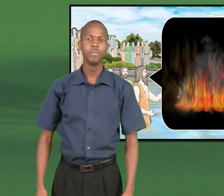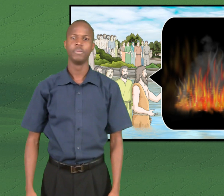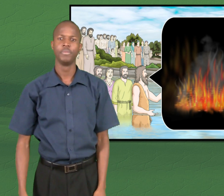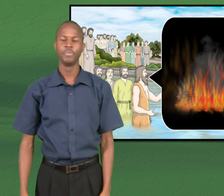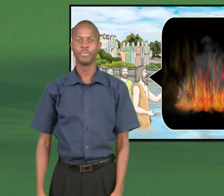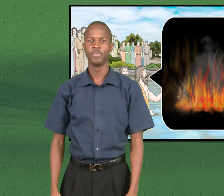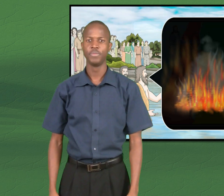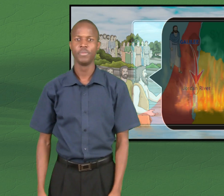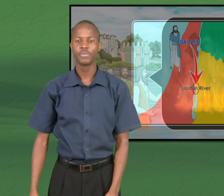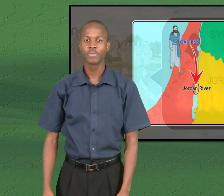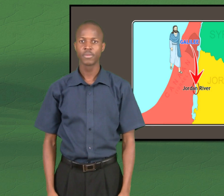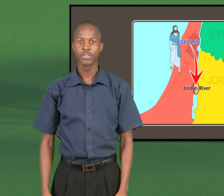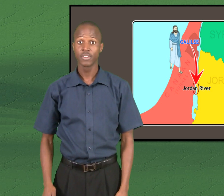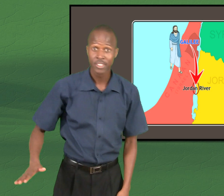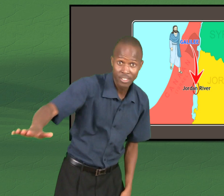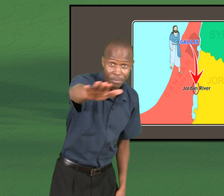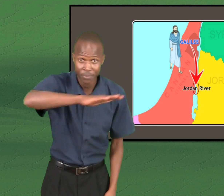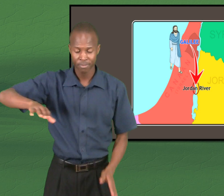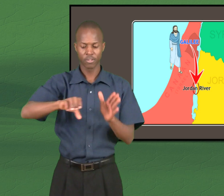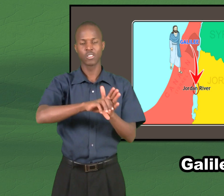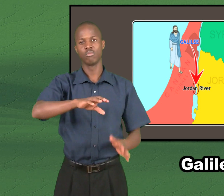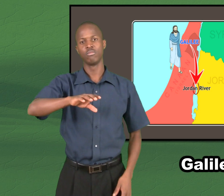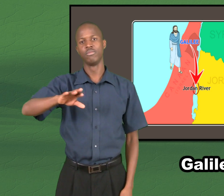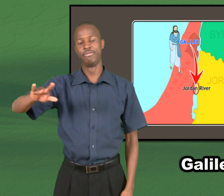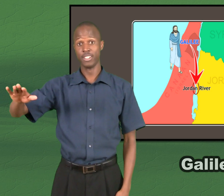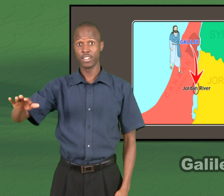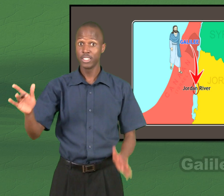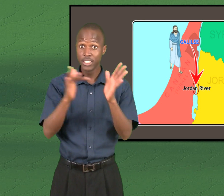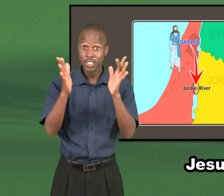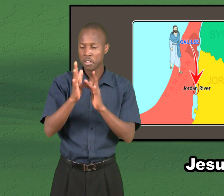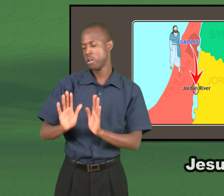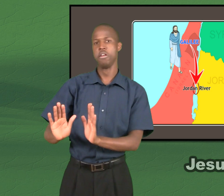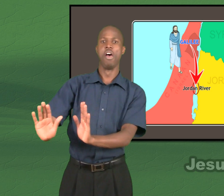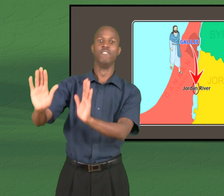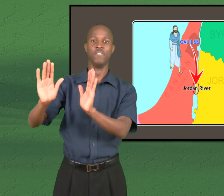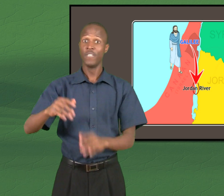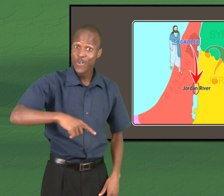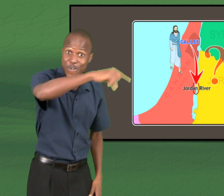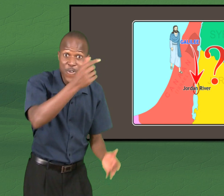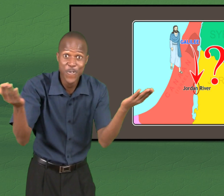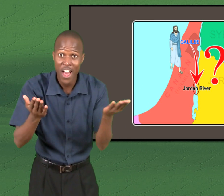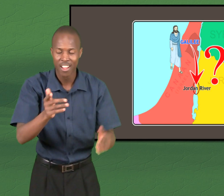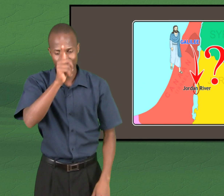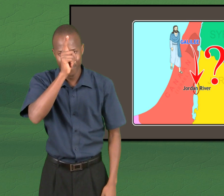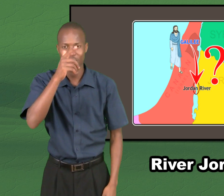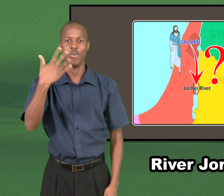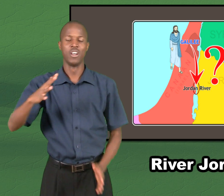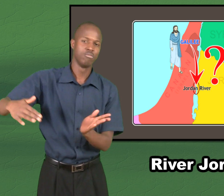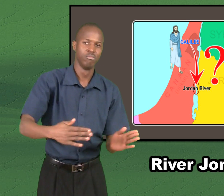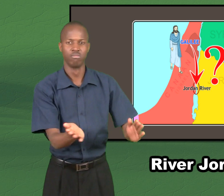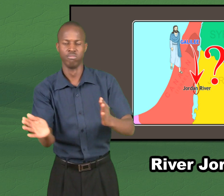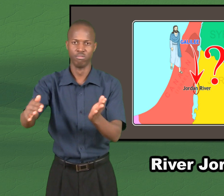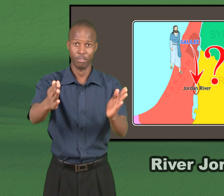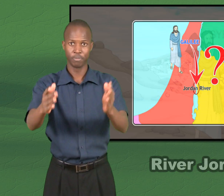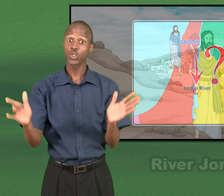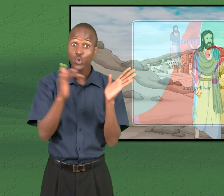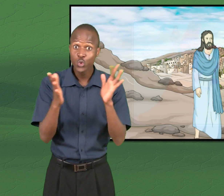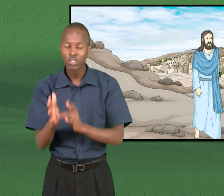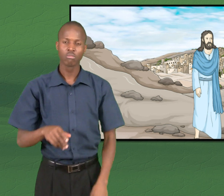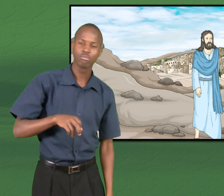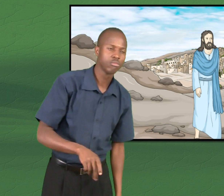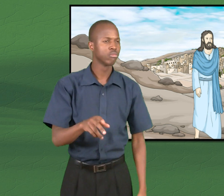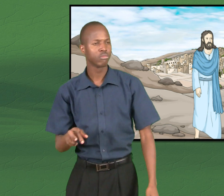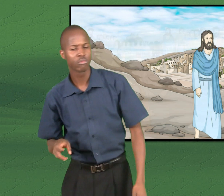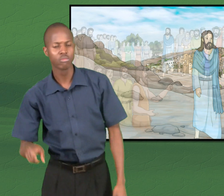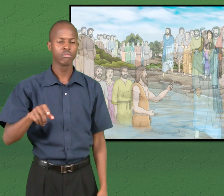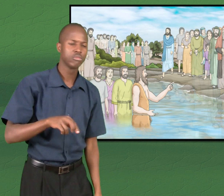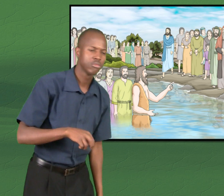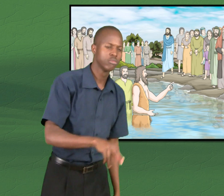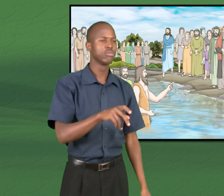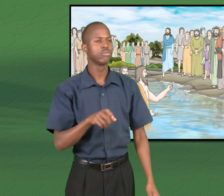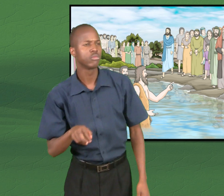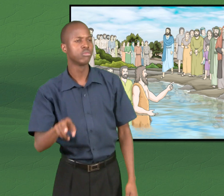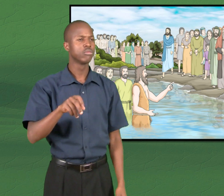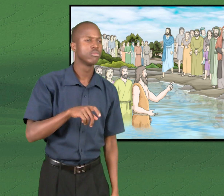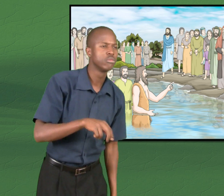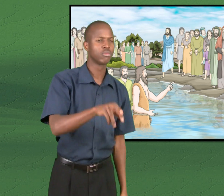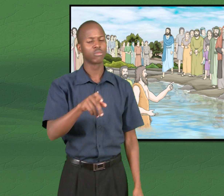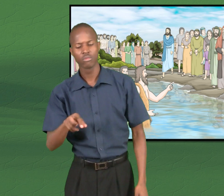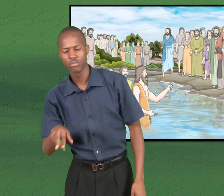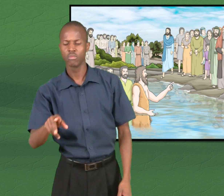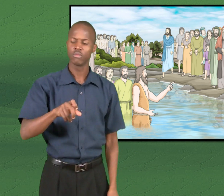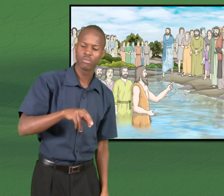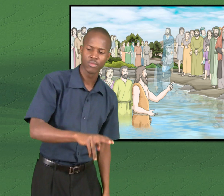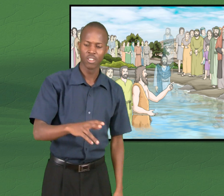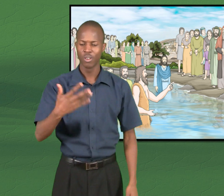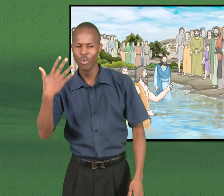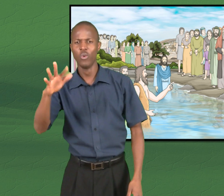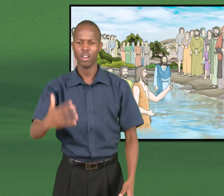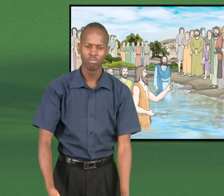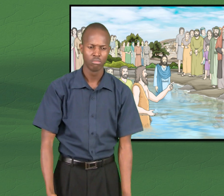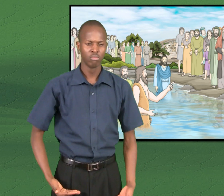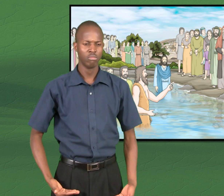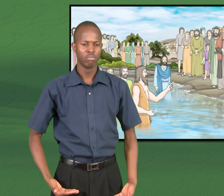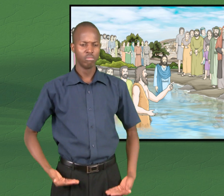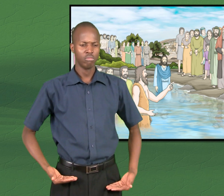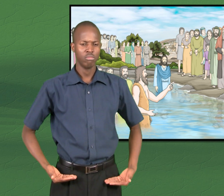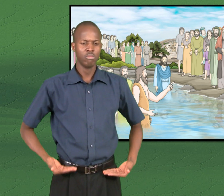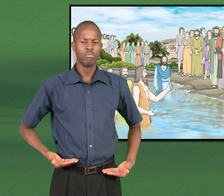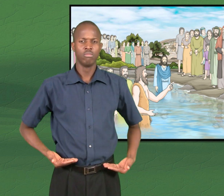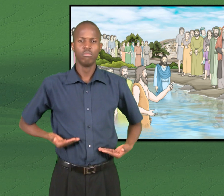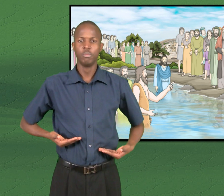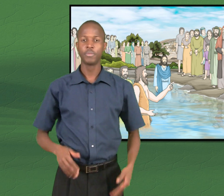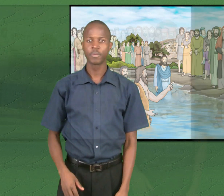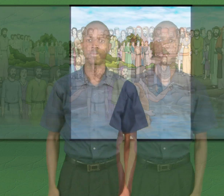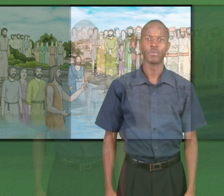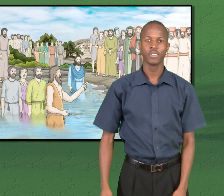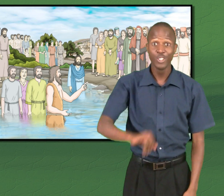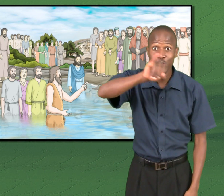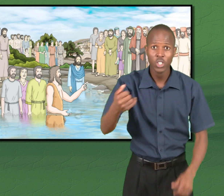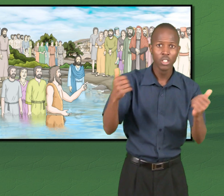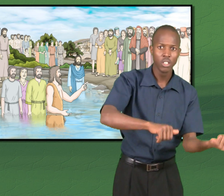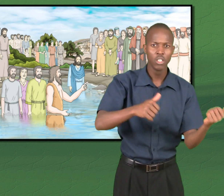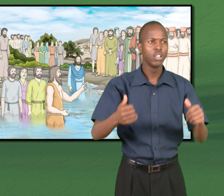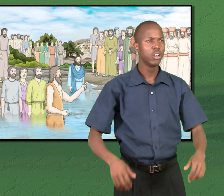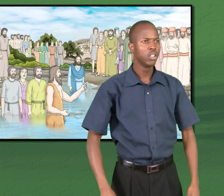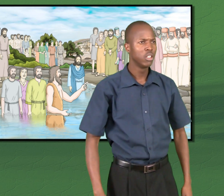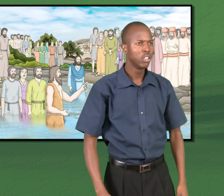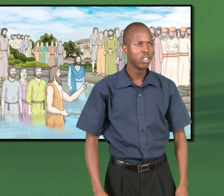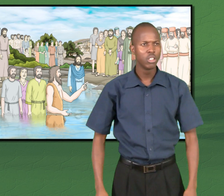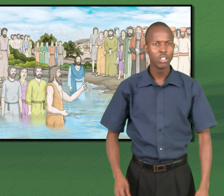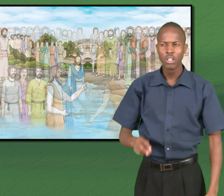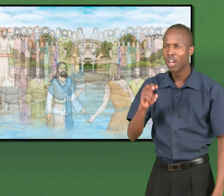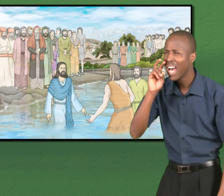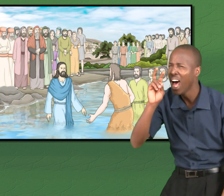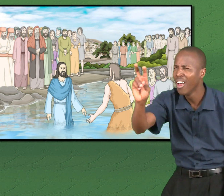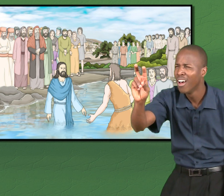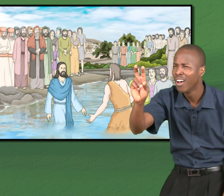At that time Jesus came from Galilee to the Jordan to be baptized by John.